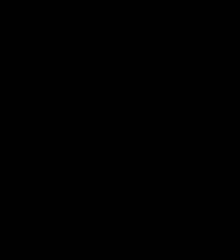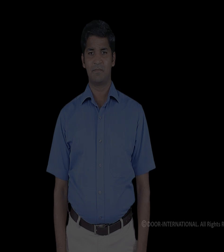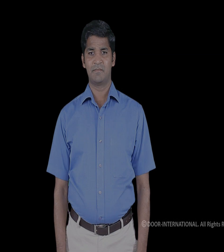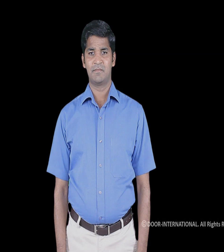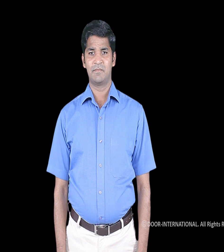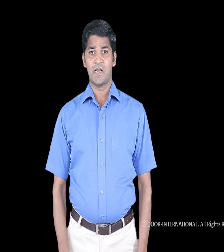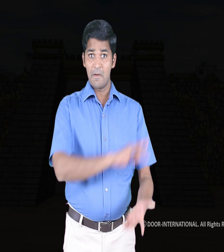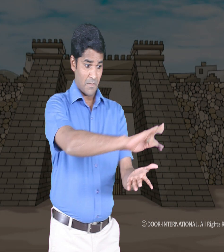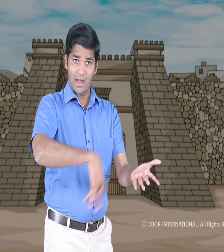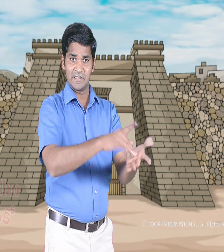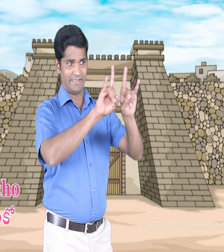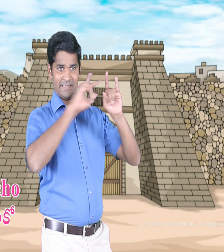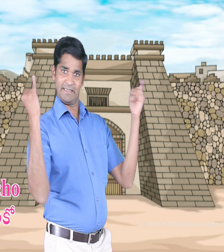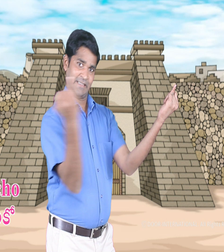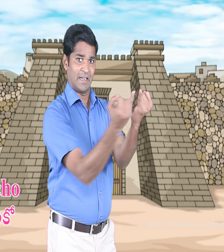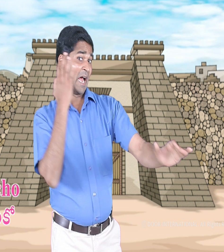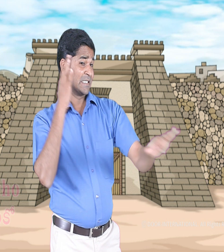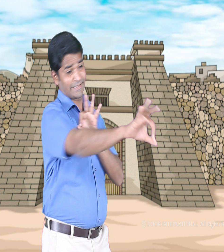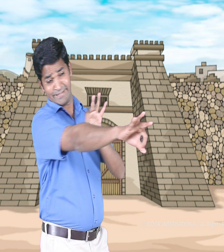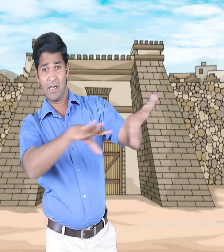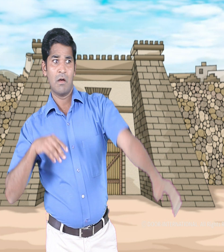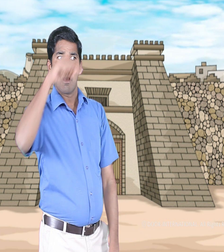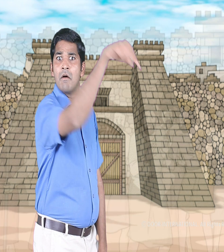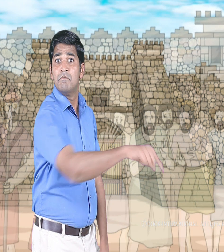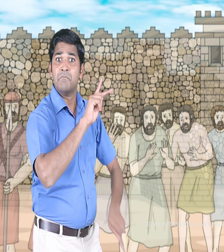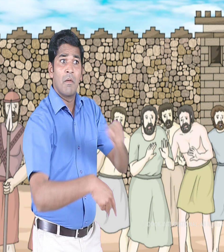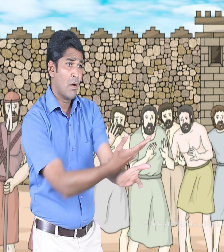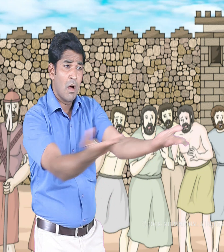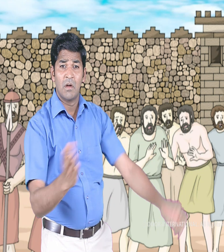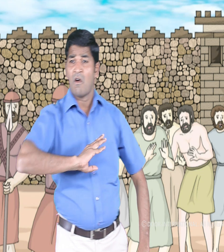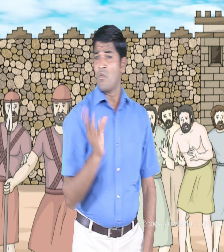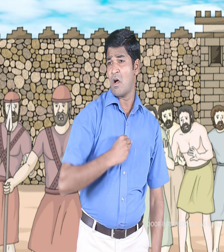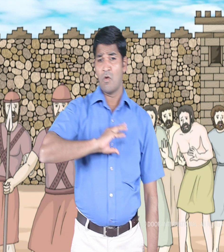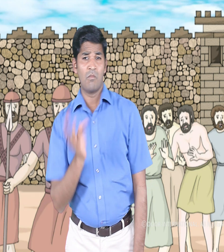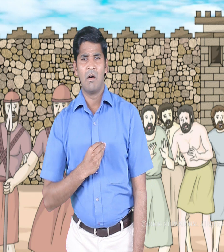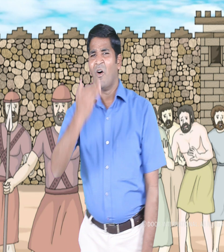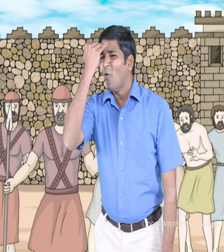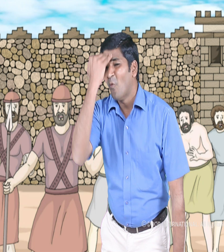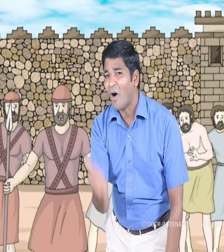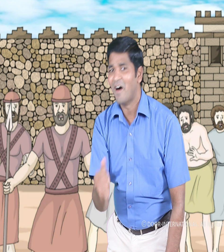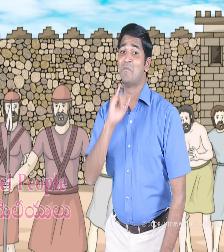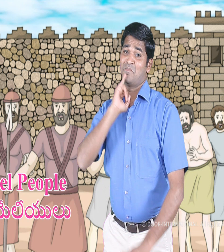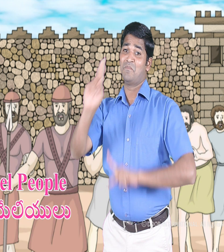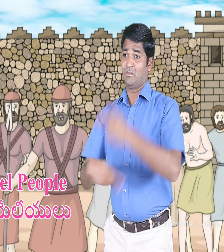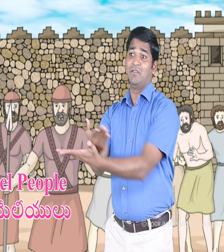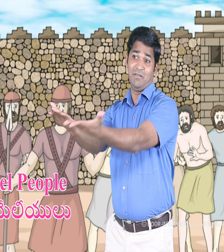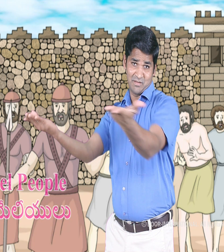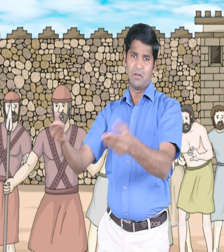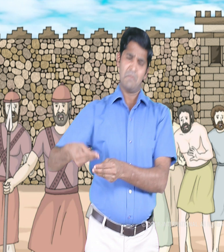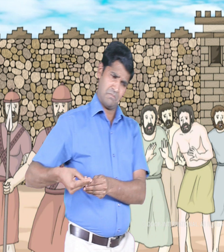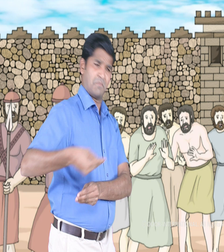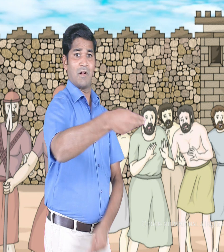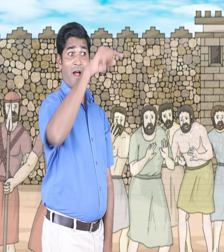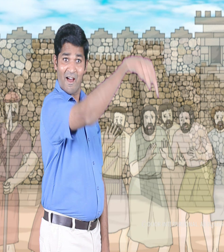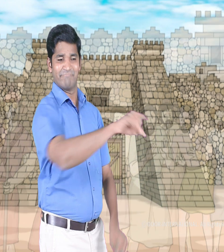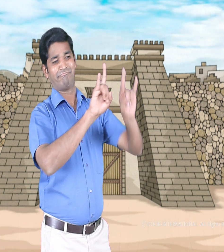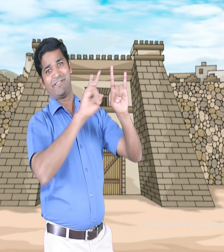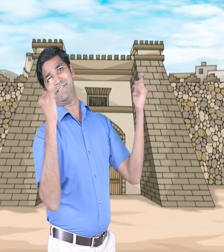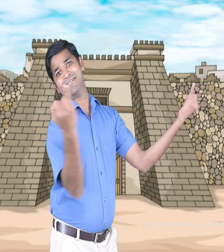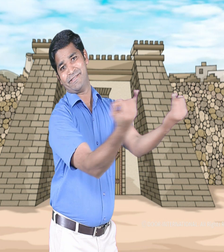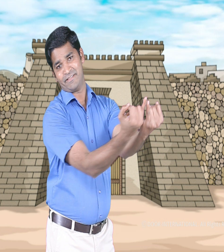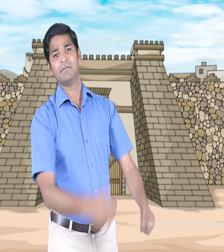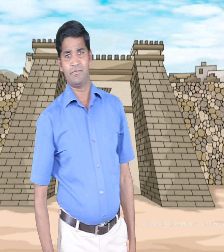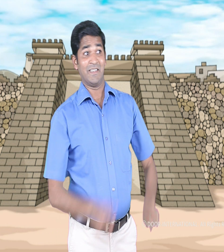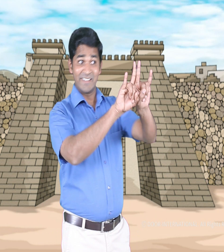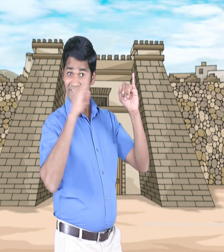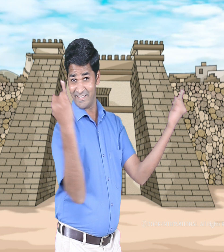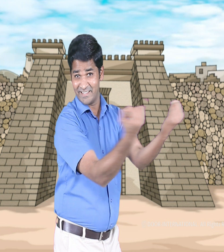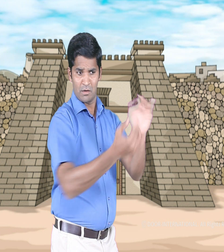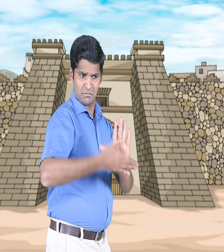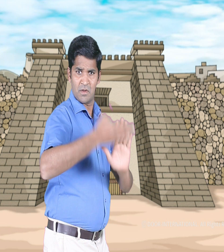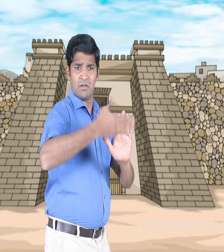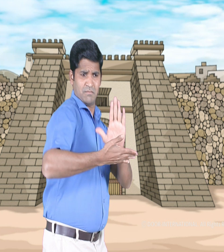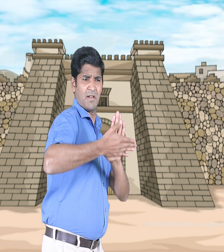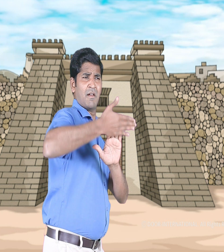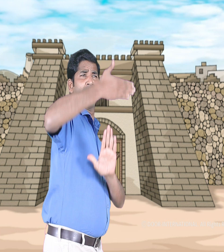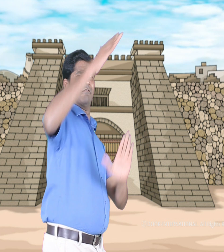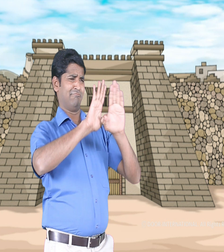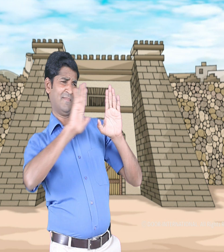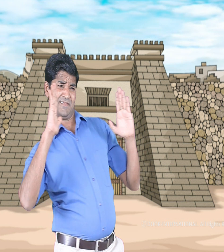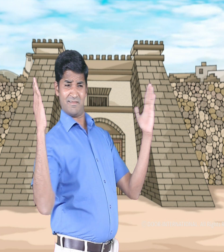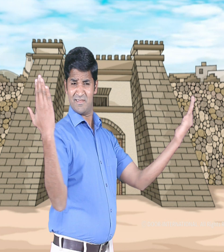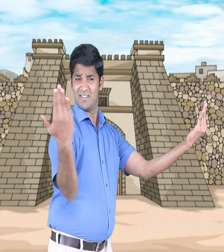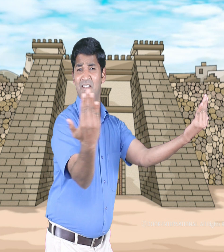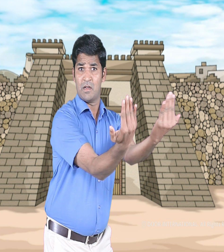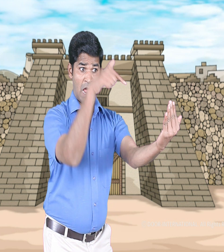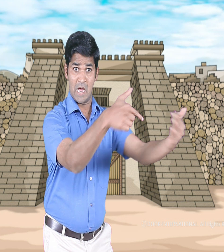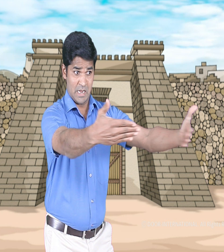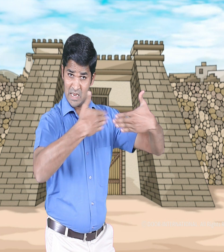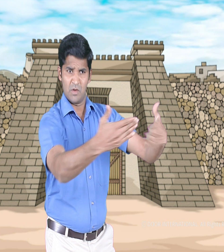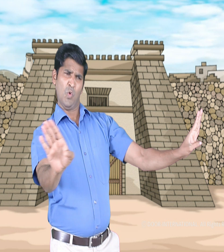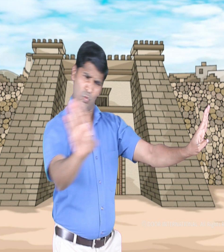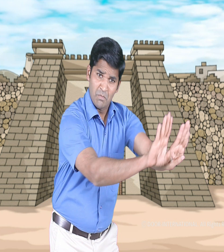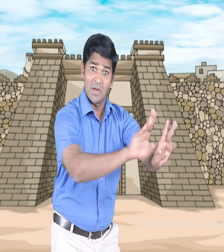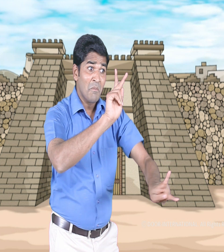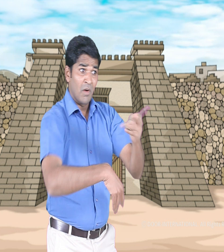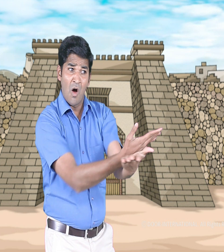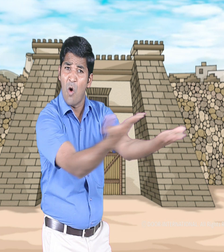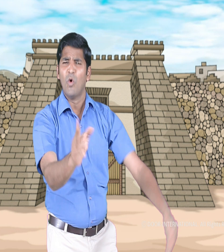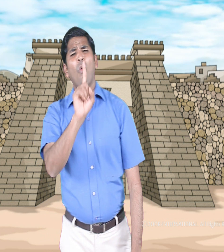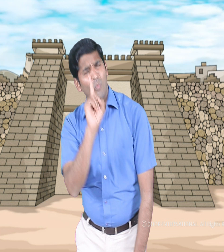Now Jericho was tightly shut up because of the Israelites.